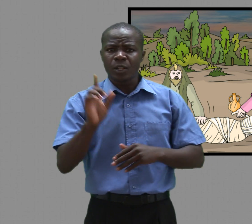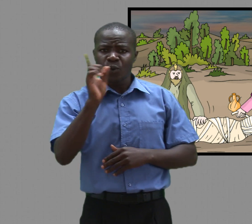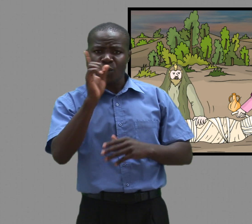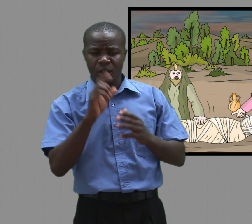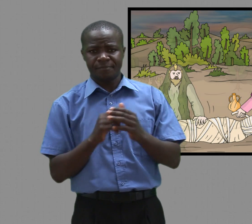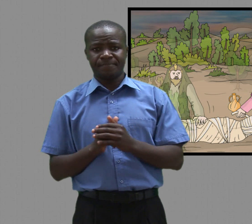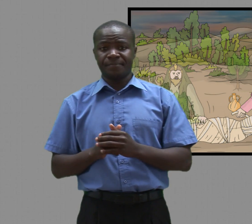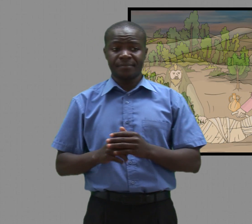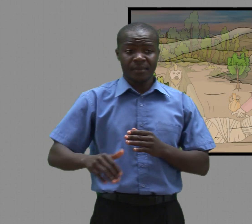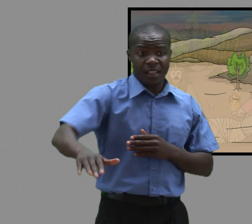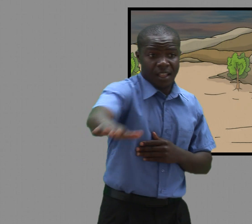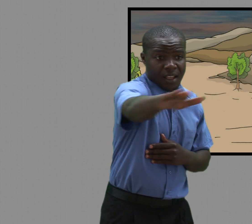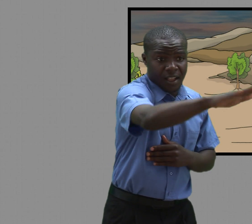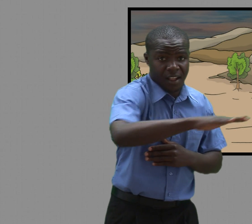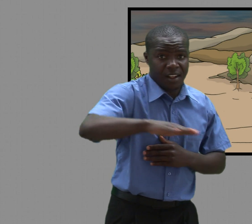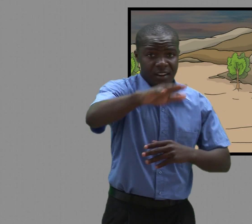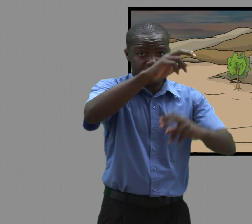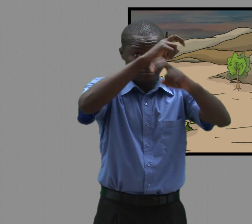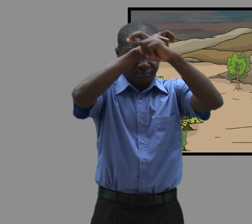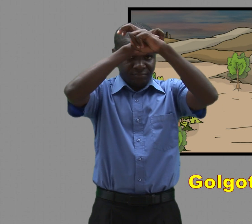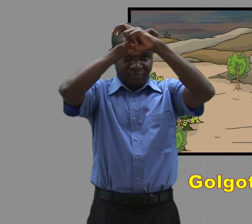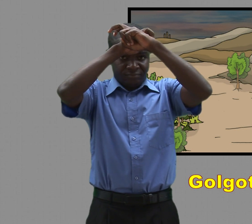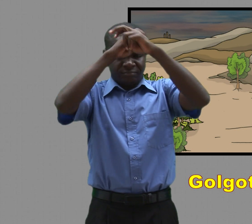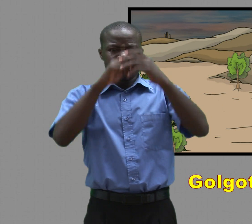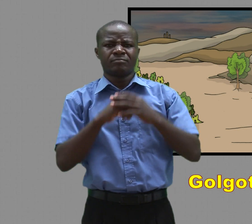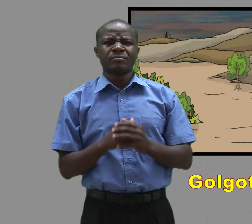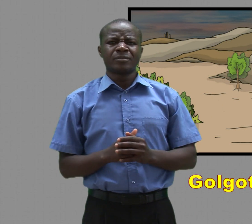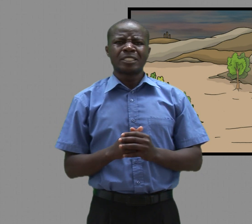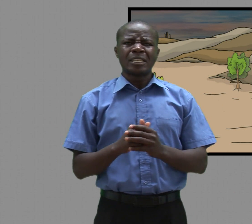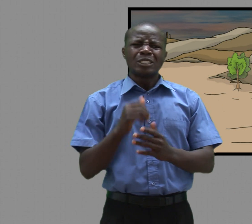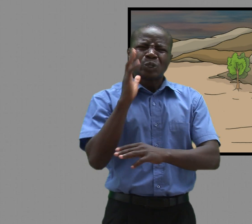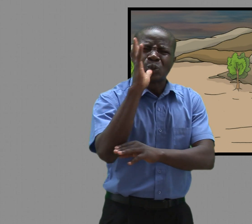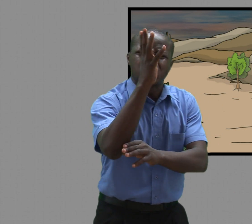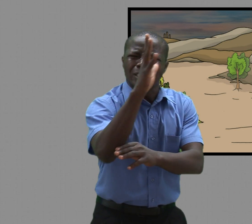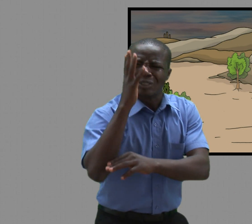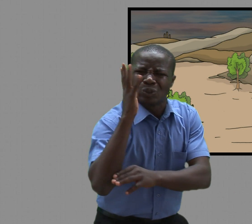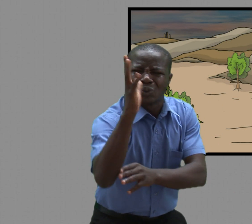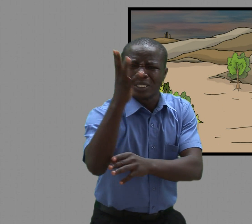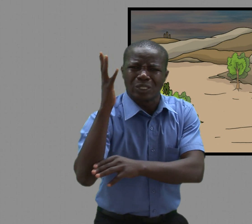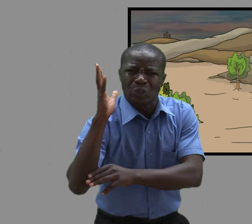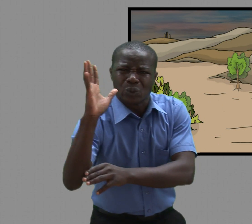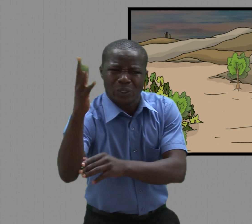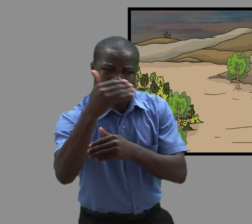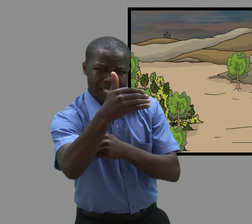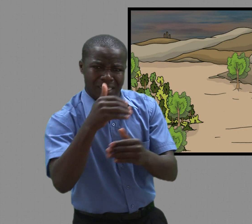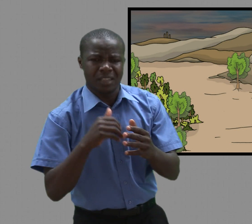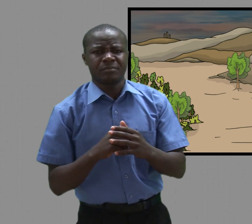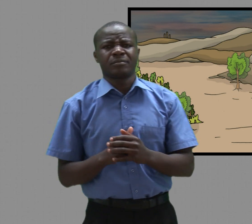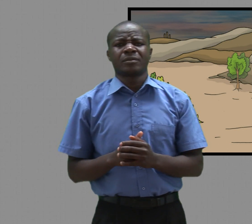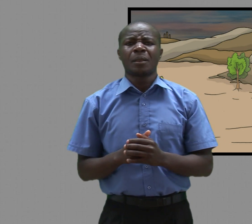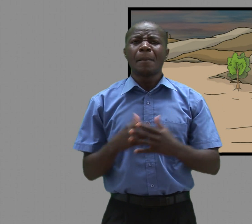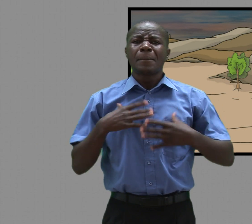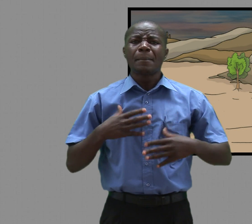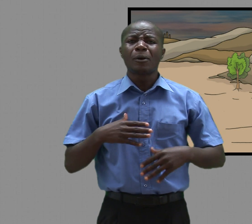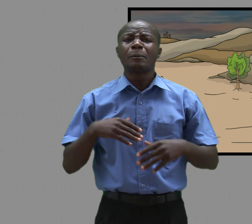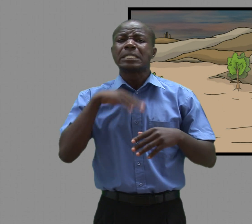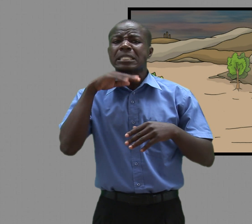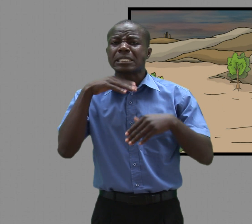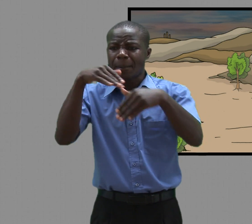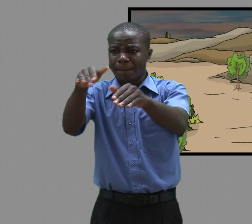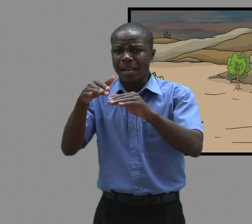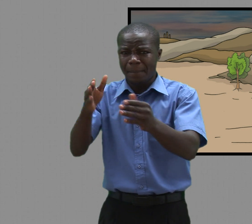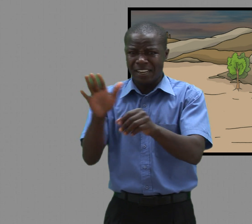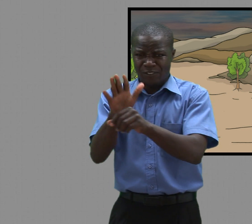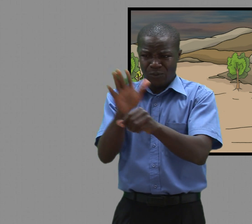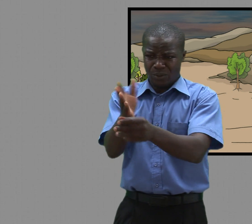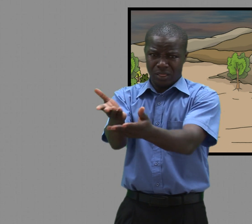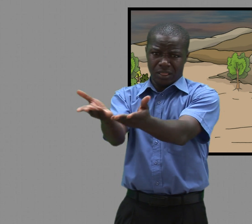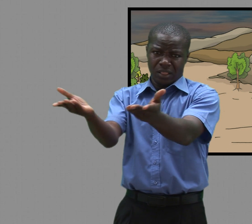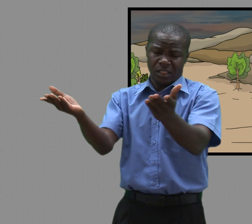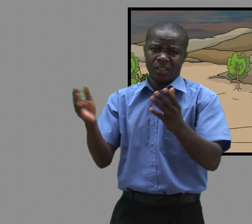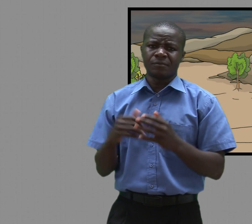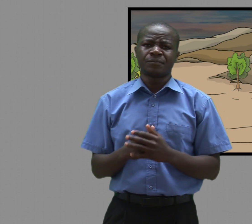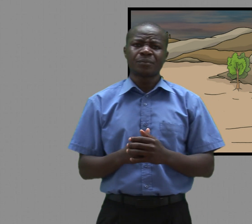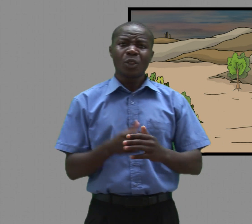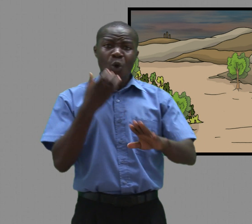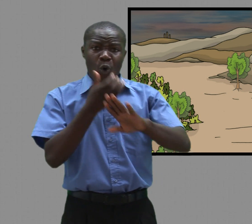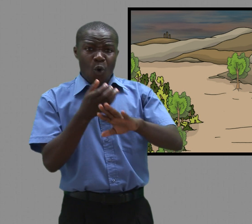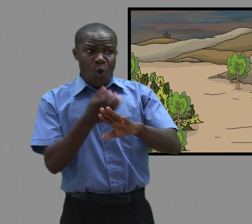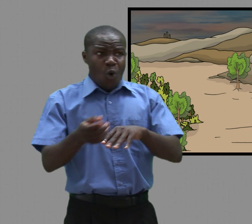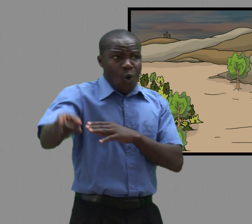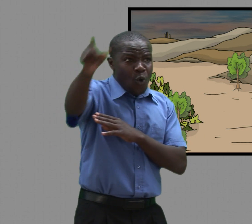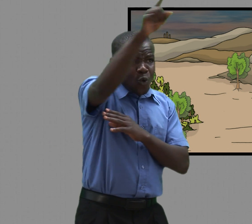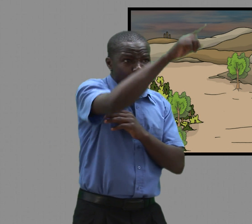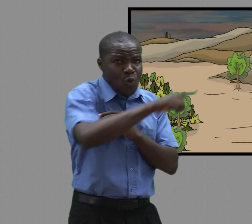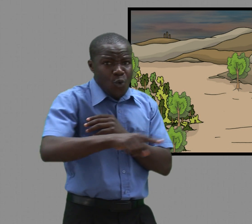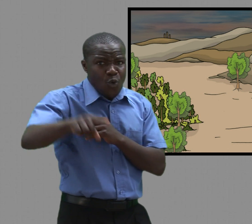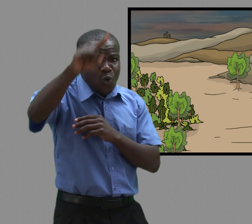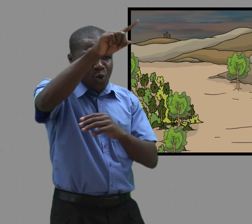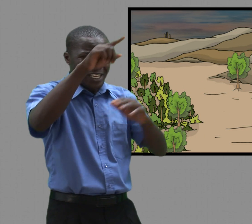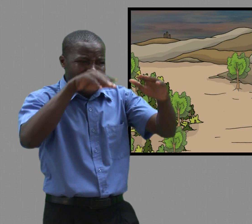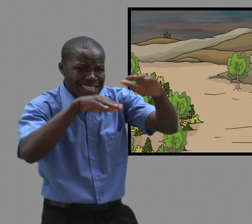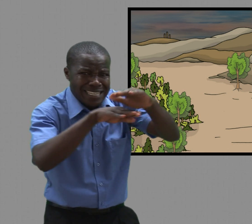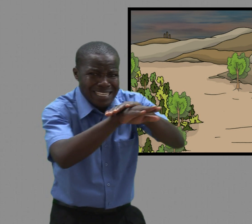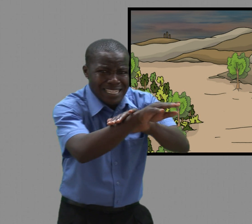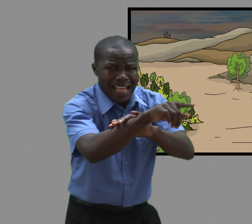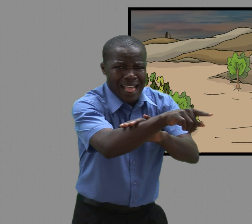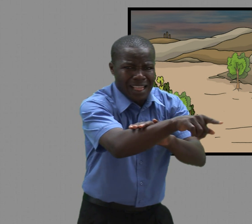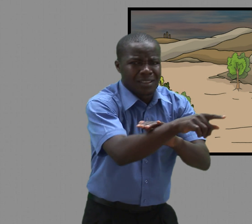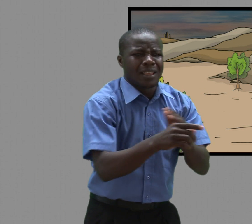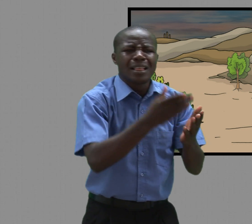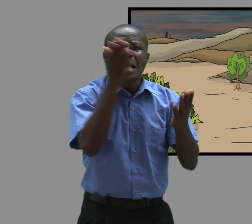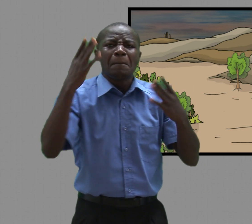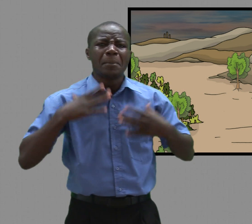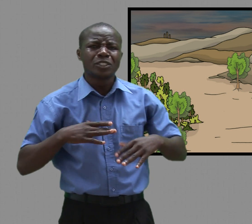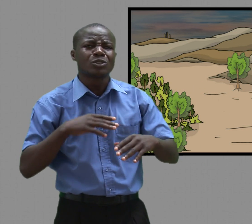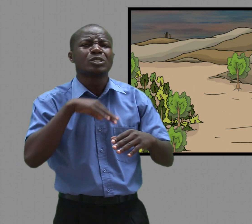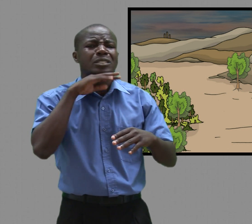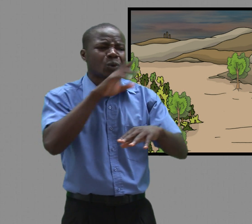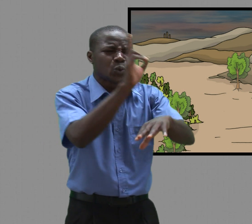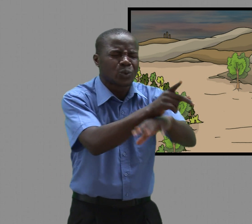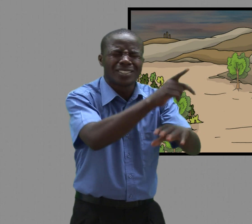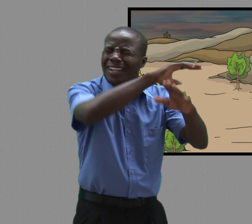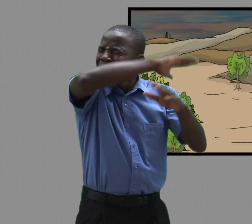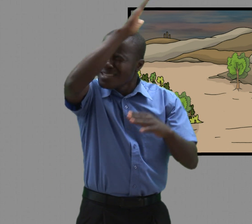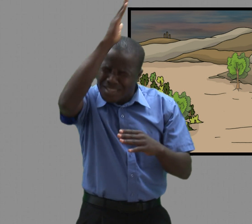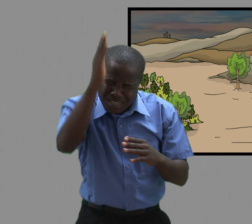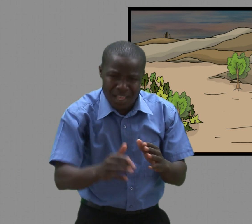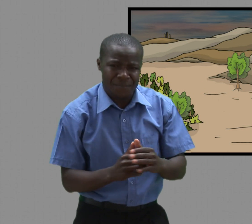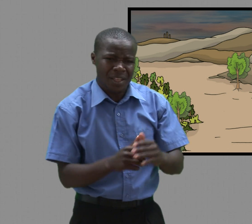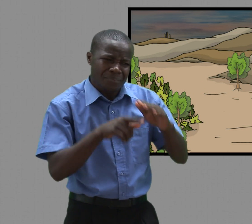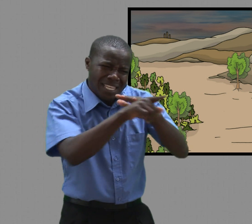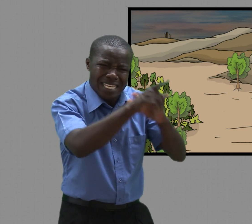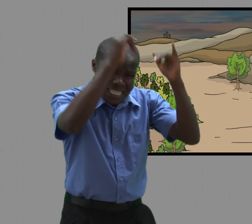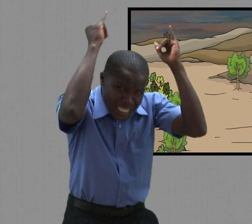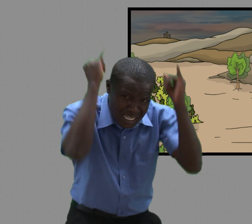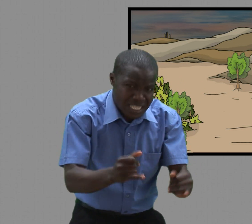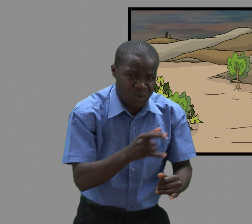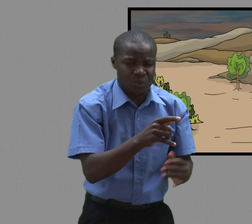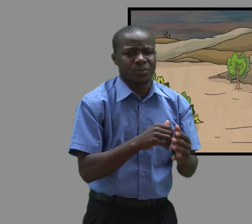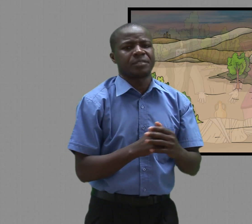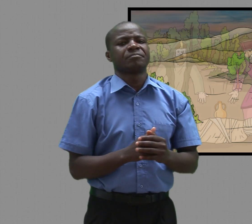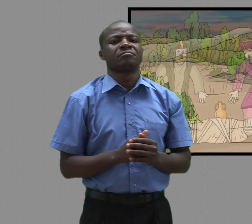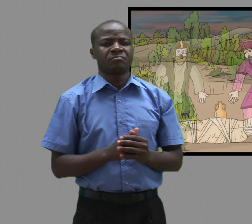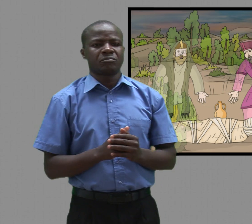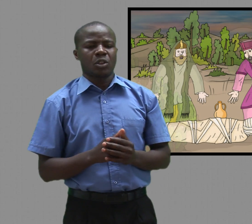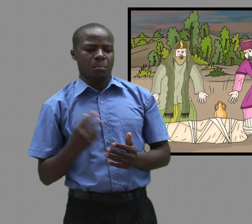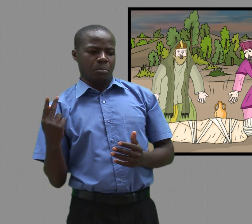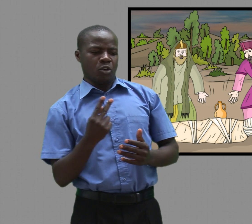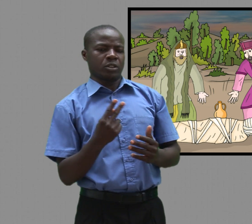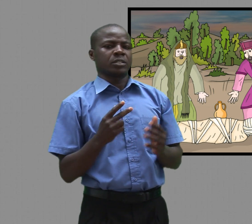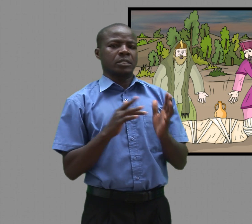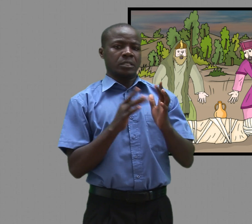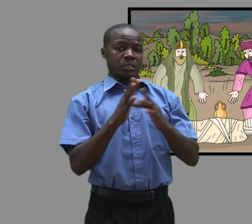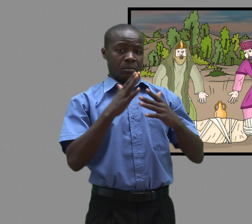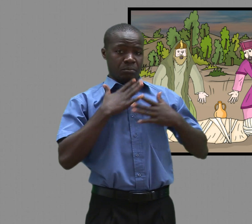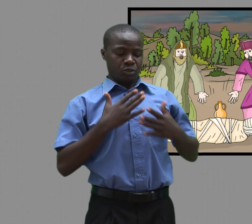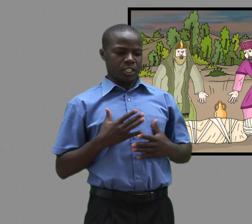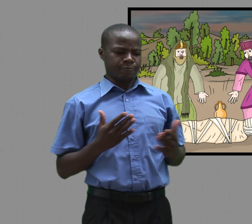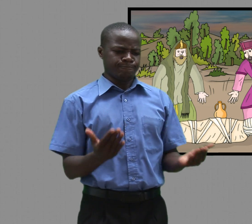Now there was a garden in the place where Jesus was crucified, and in the garden a new tomb in which no one had yet been laid.